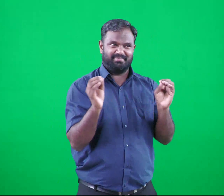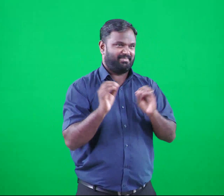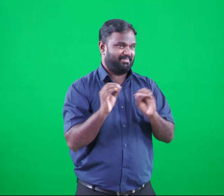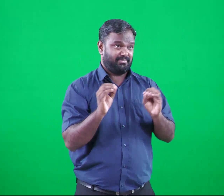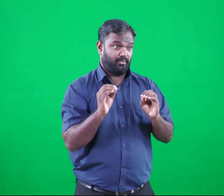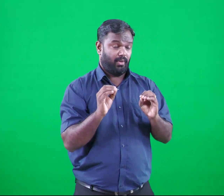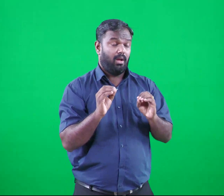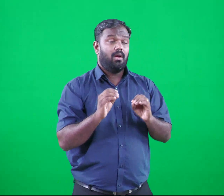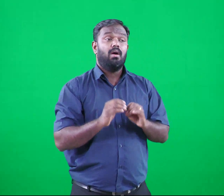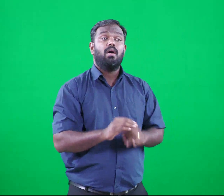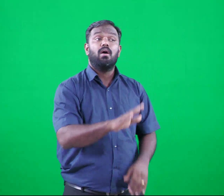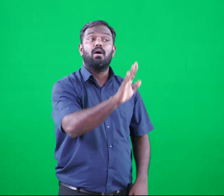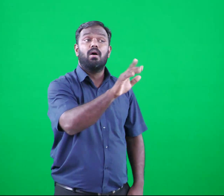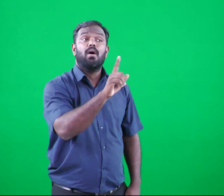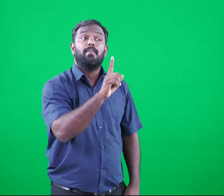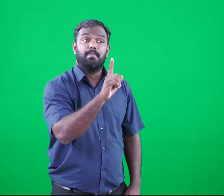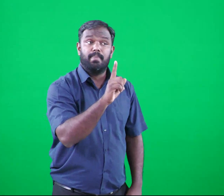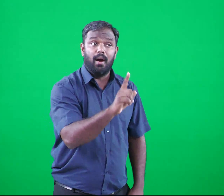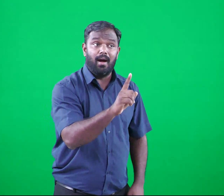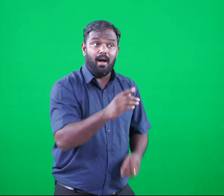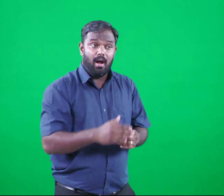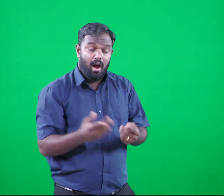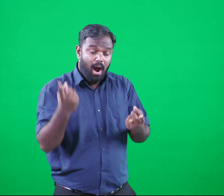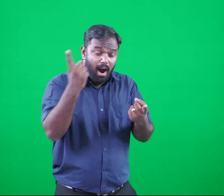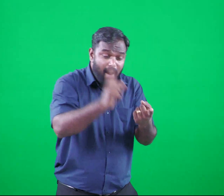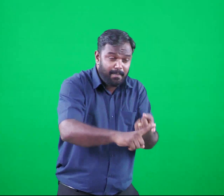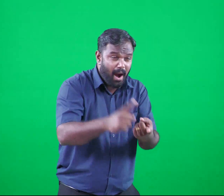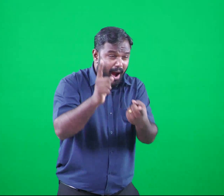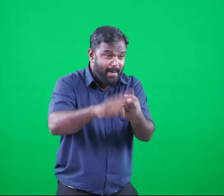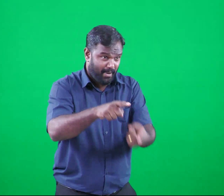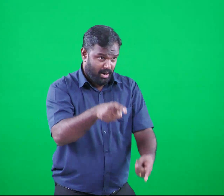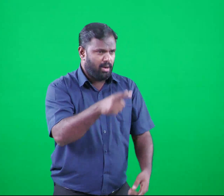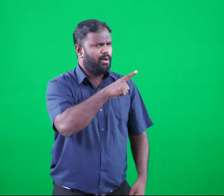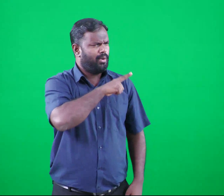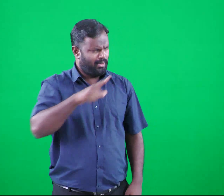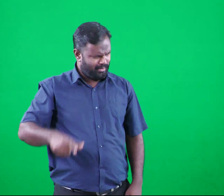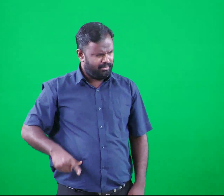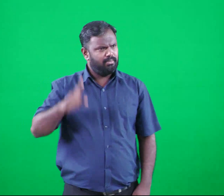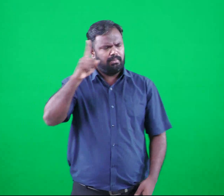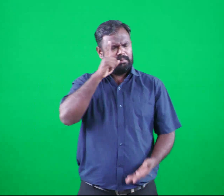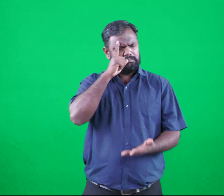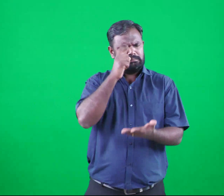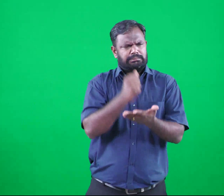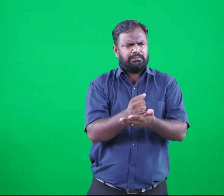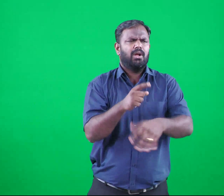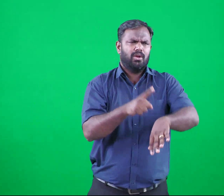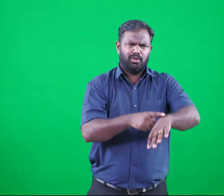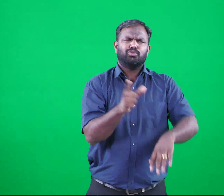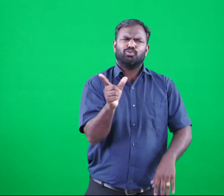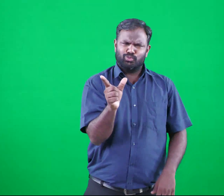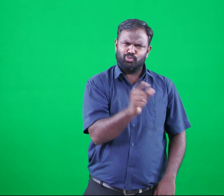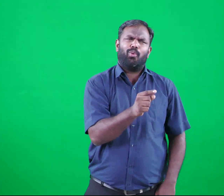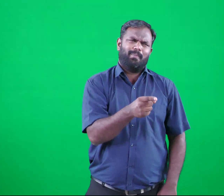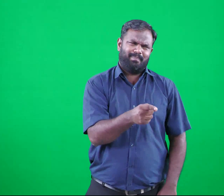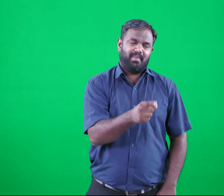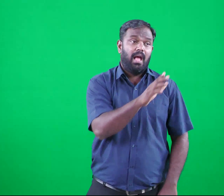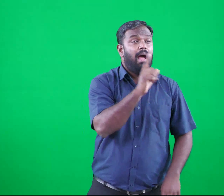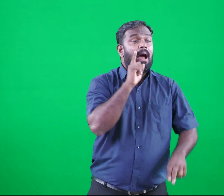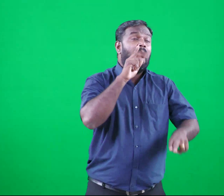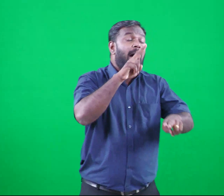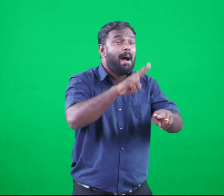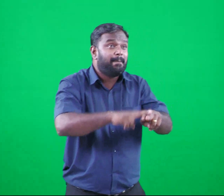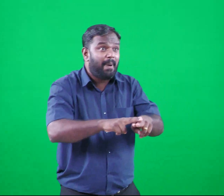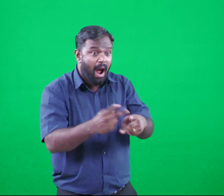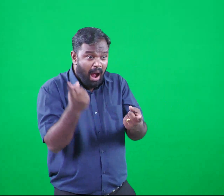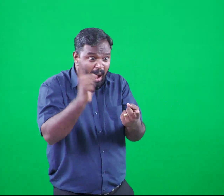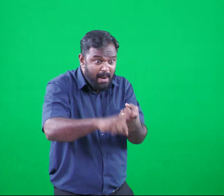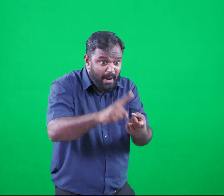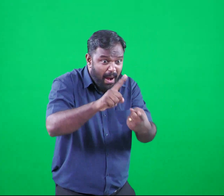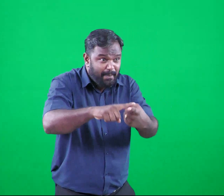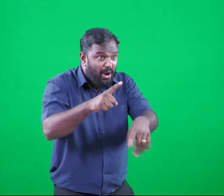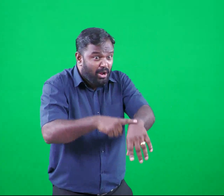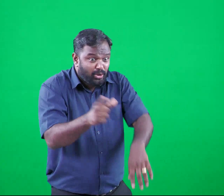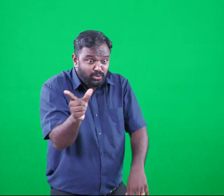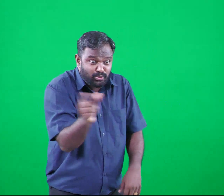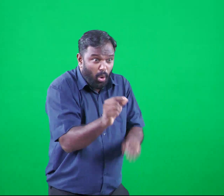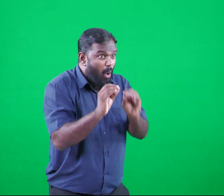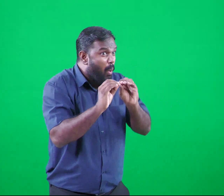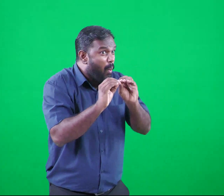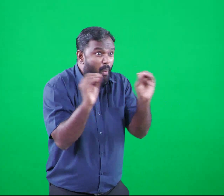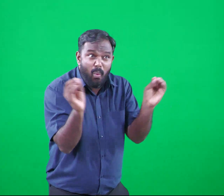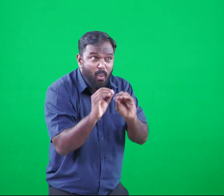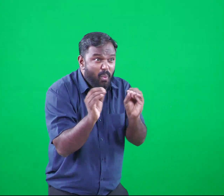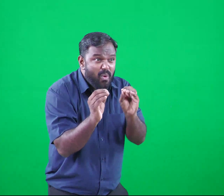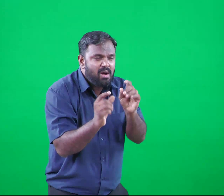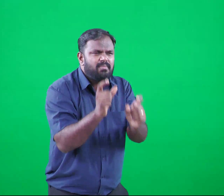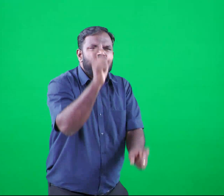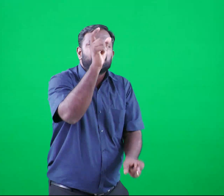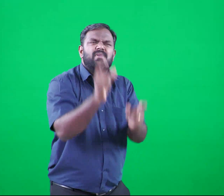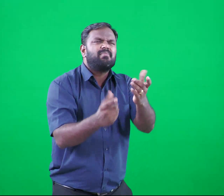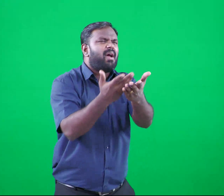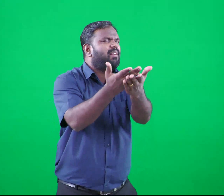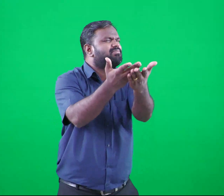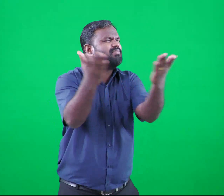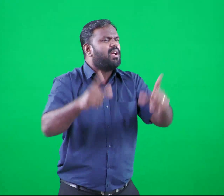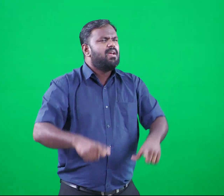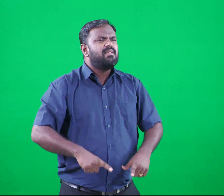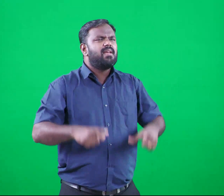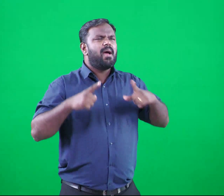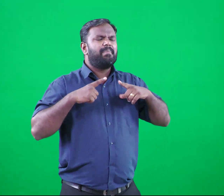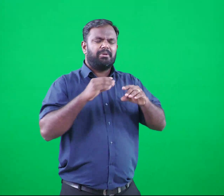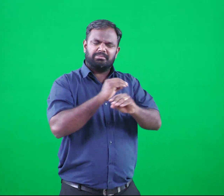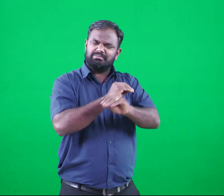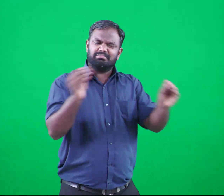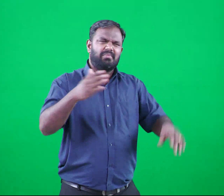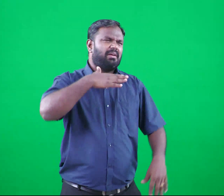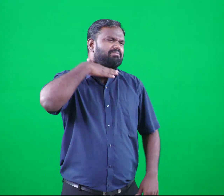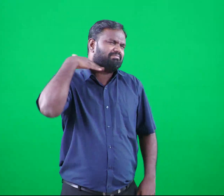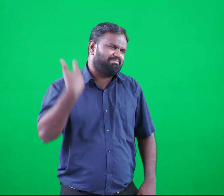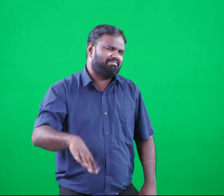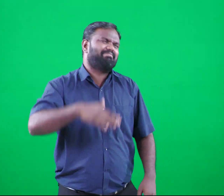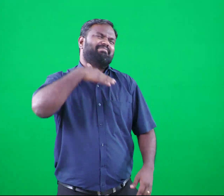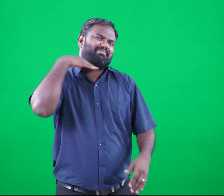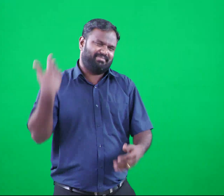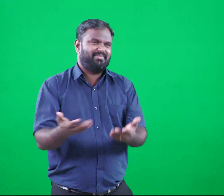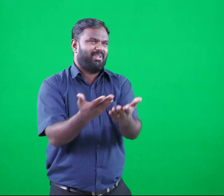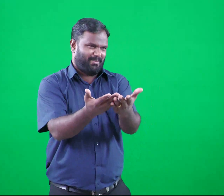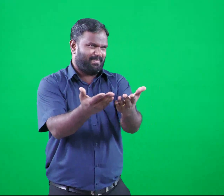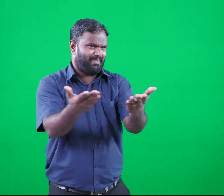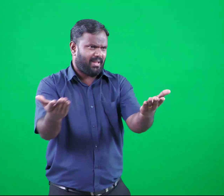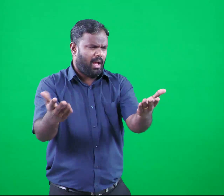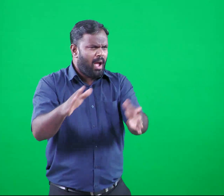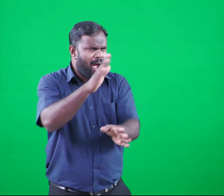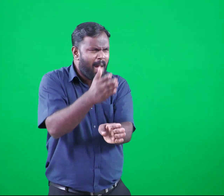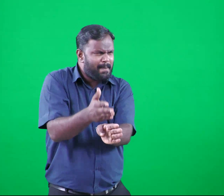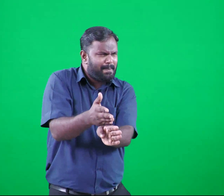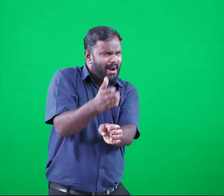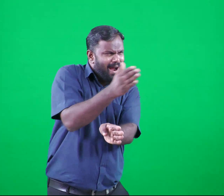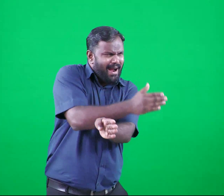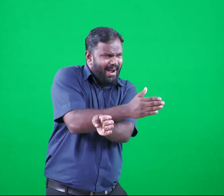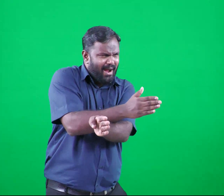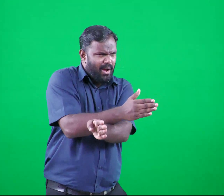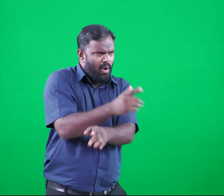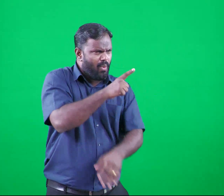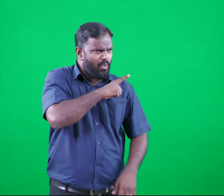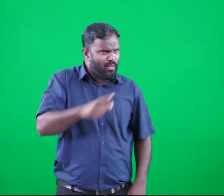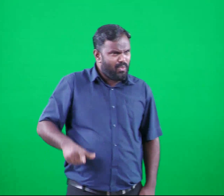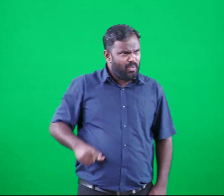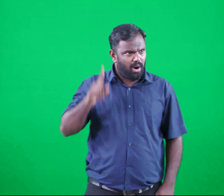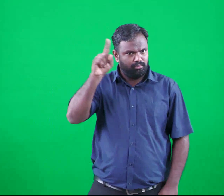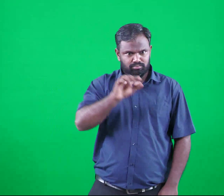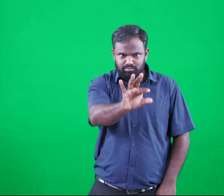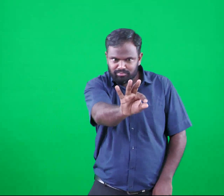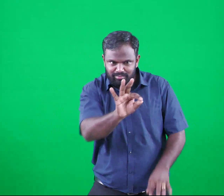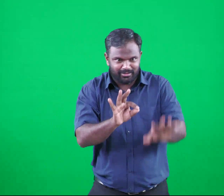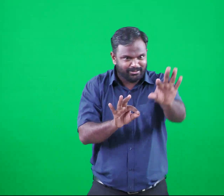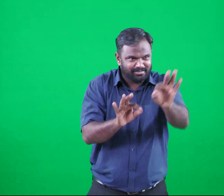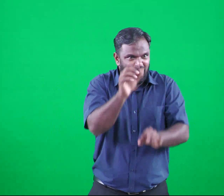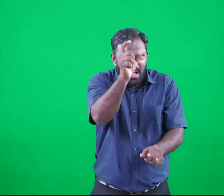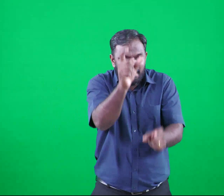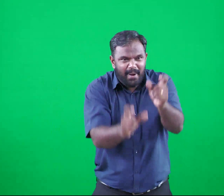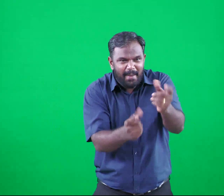If the Lord had not cut short those days, nobody would be saved.